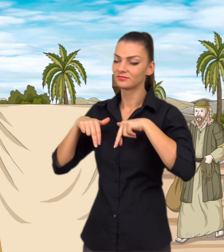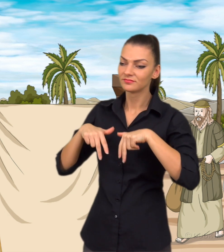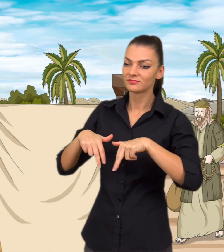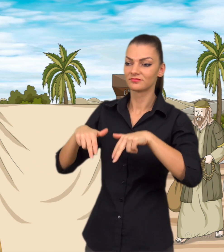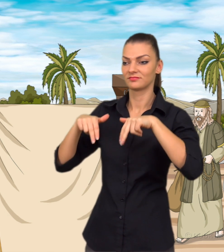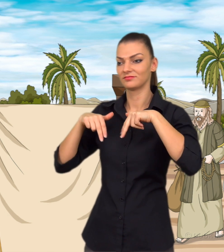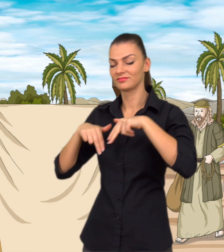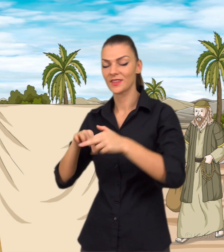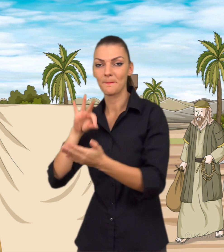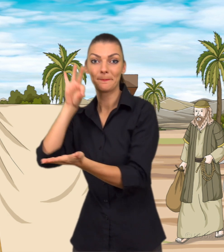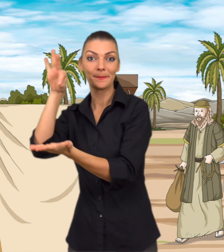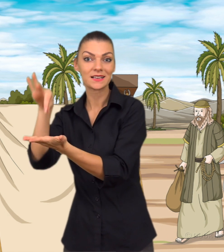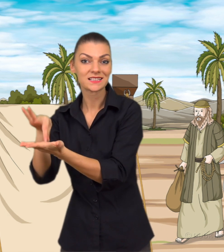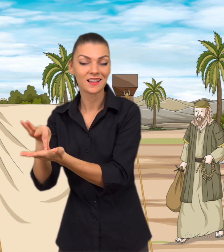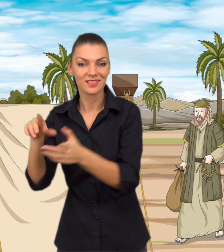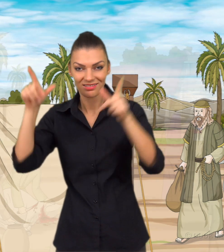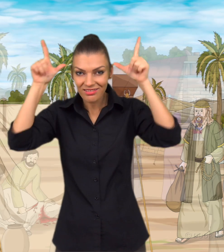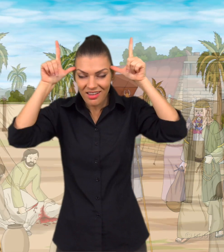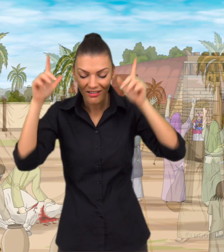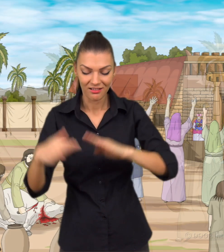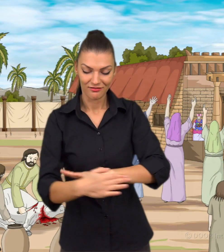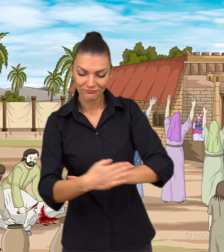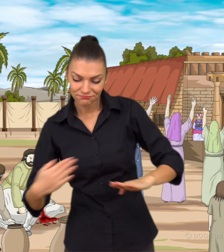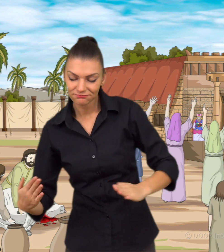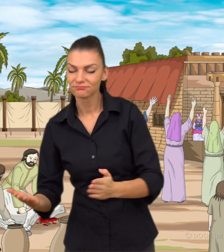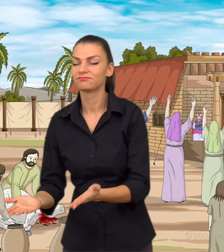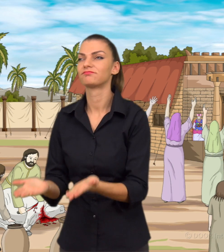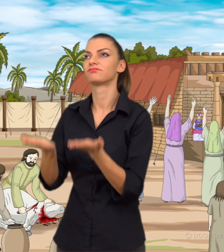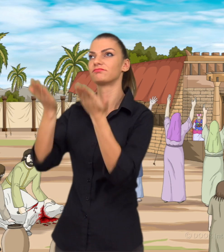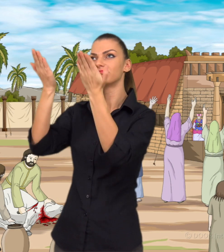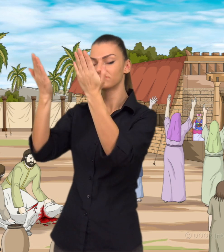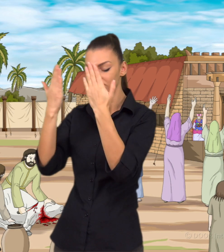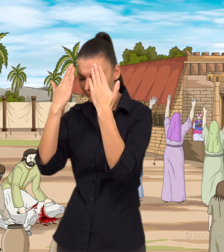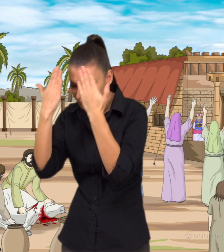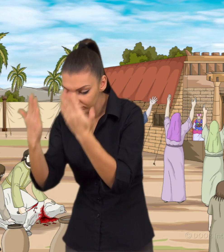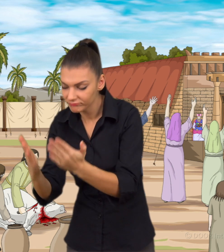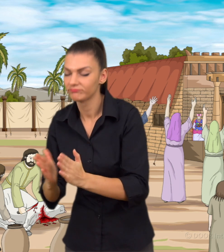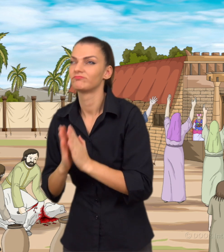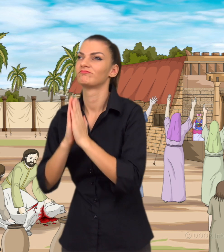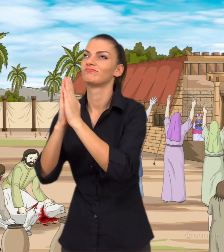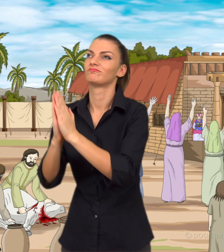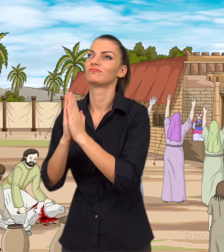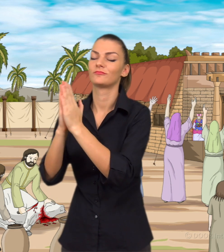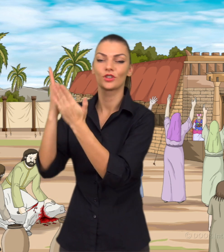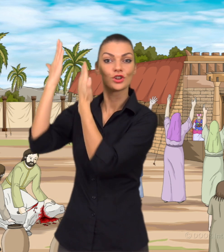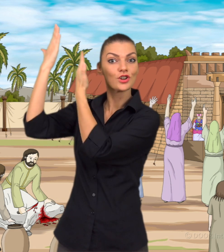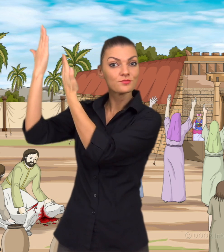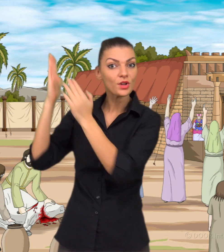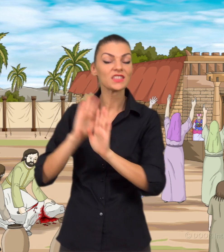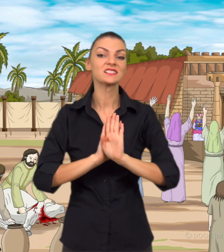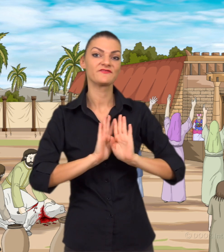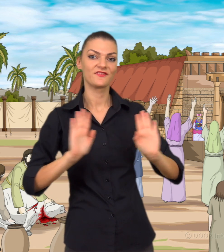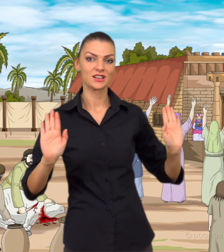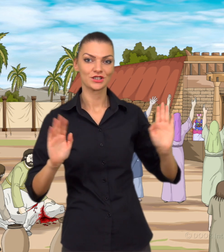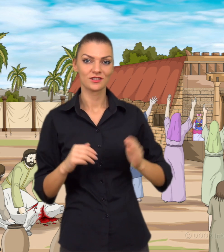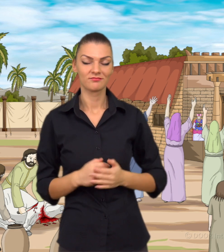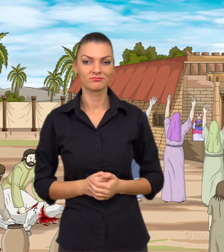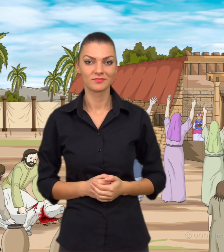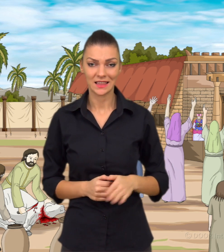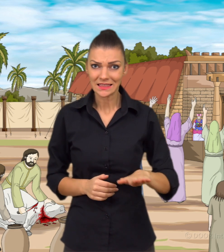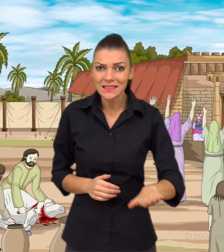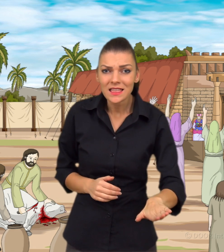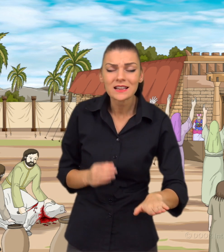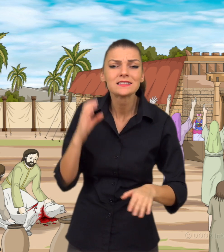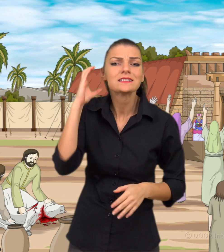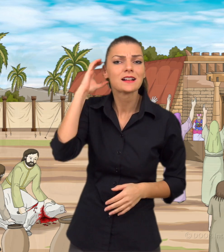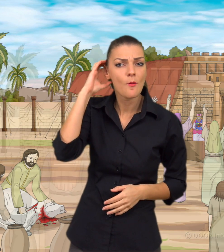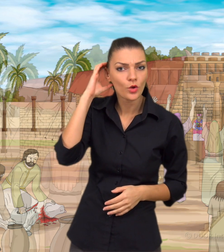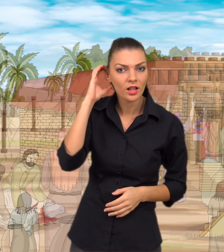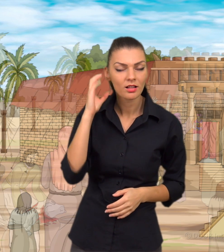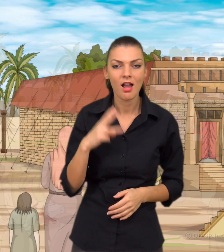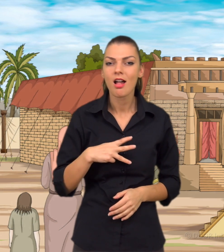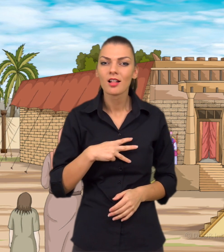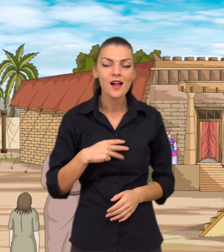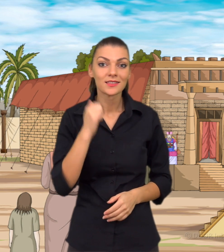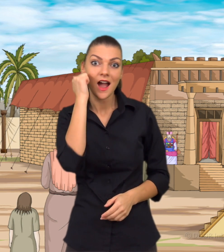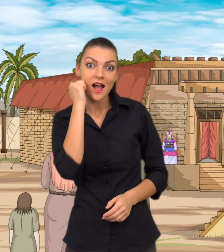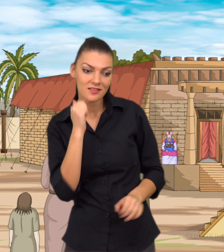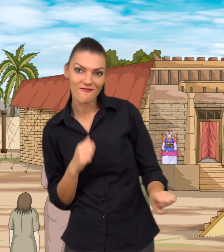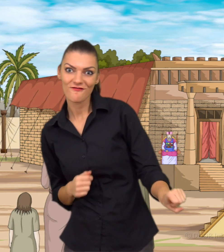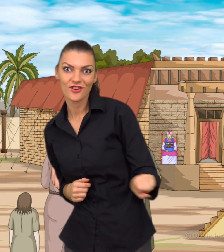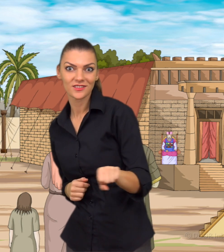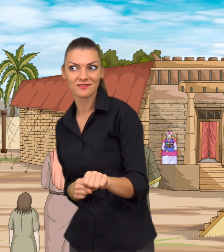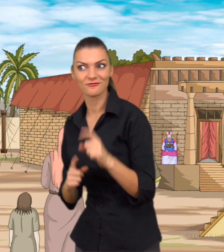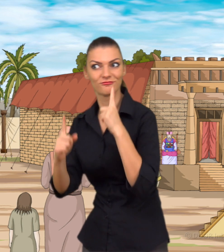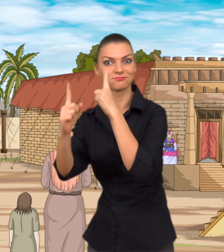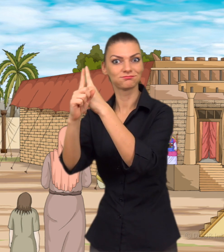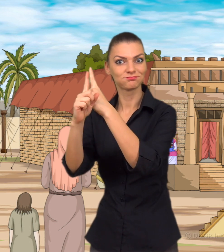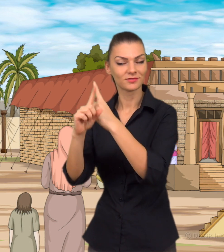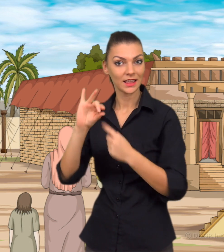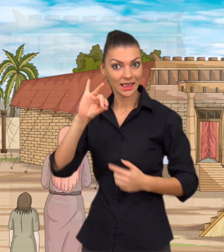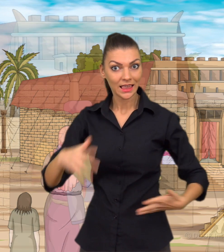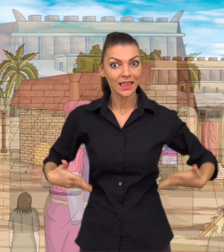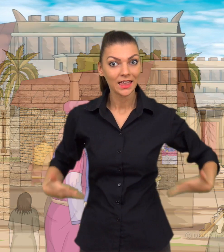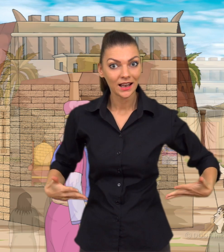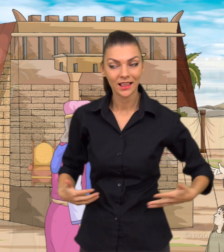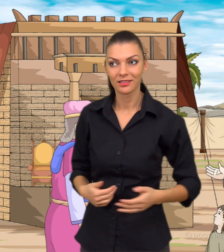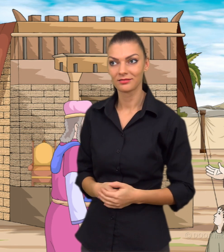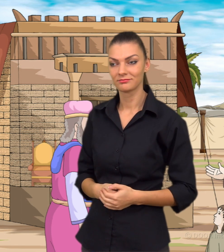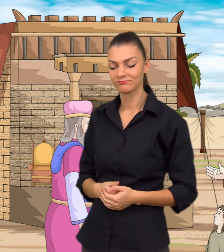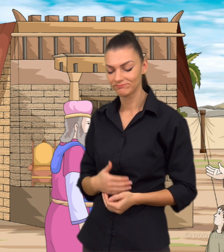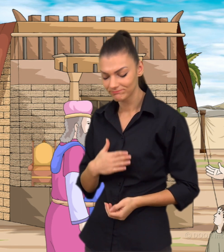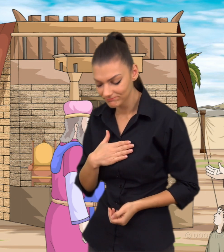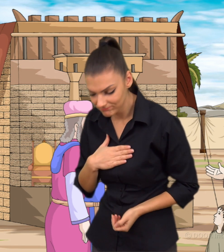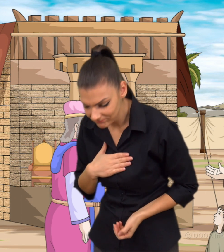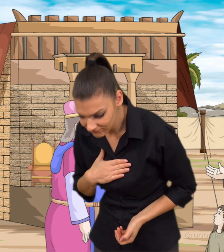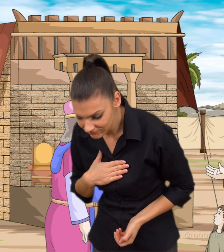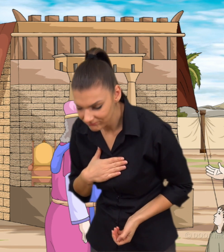And when they had slaughtered the bull, they brought the boy to Eli.